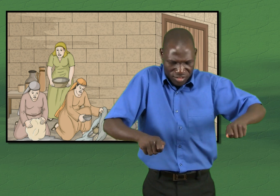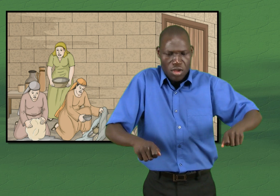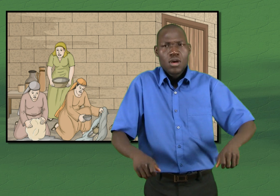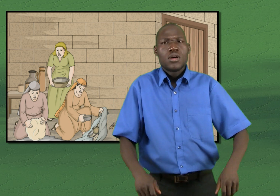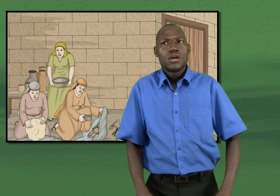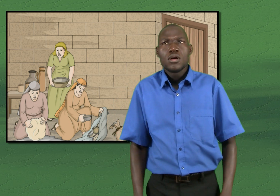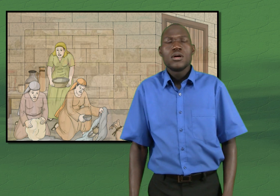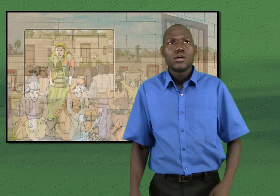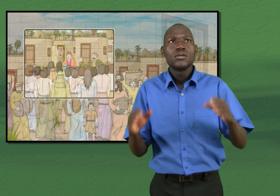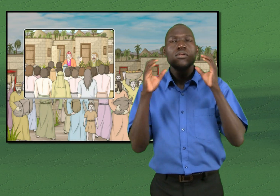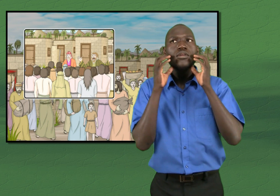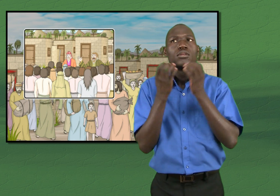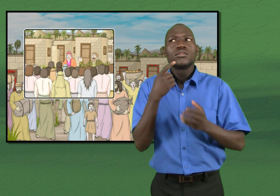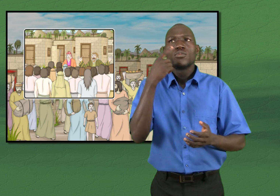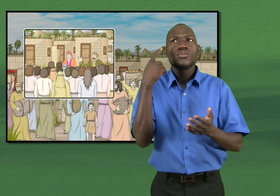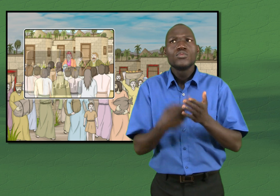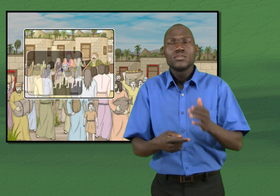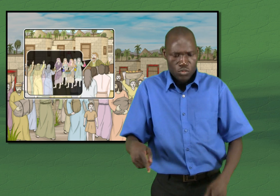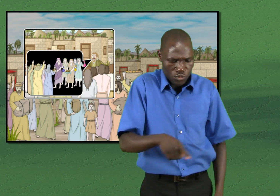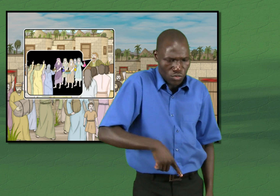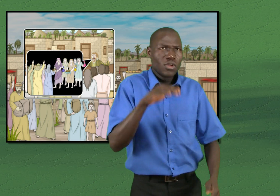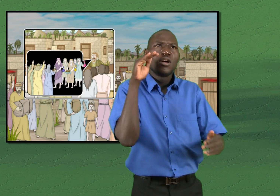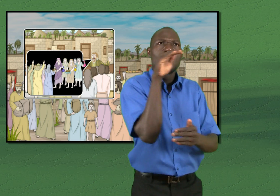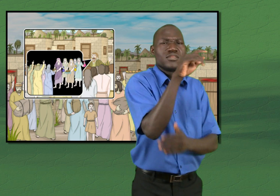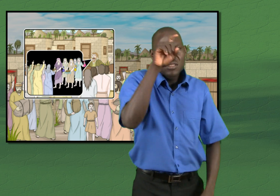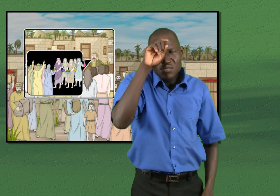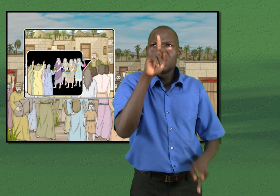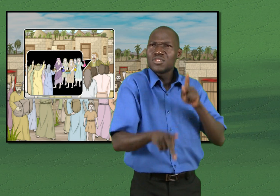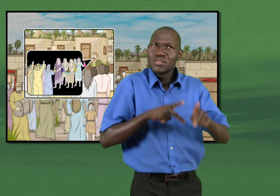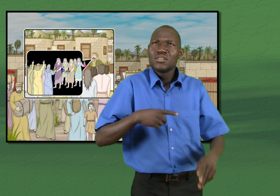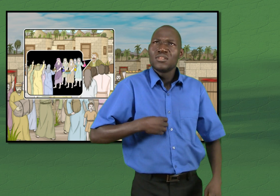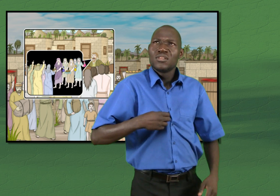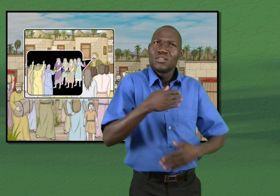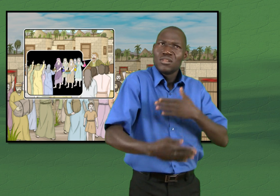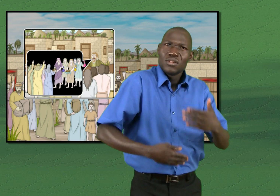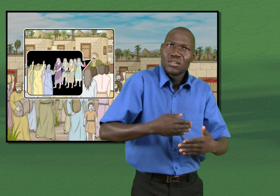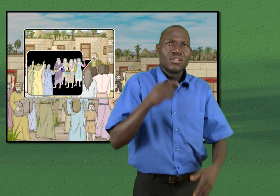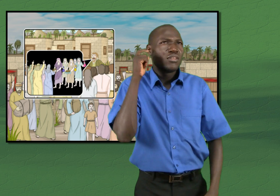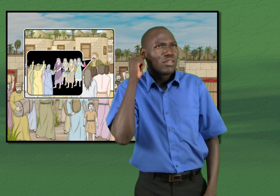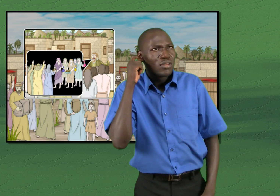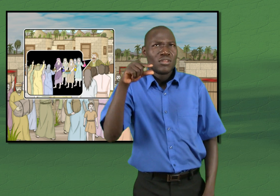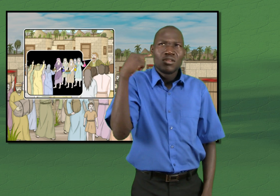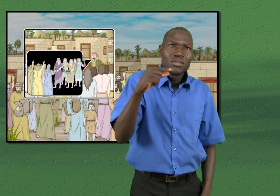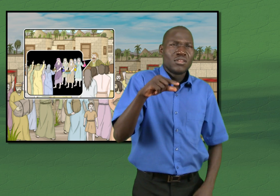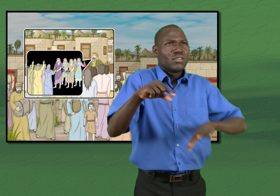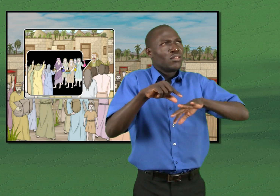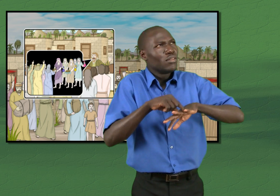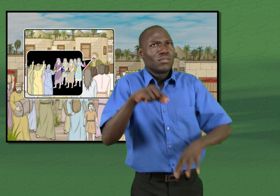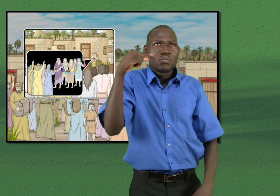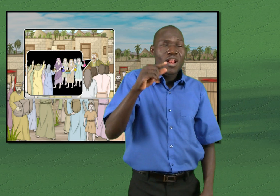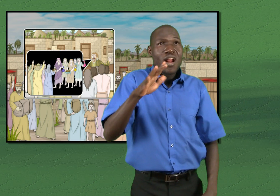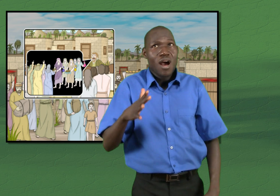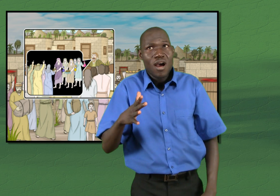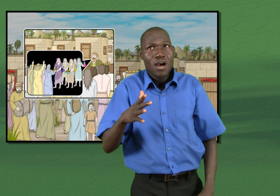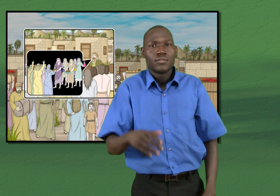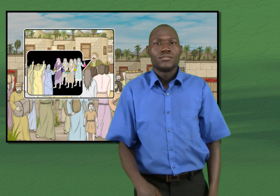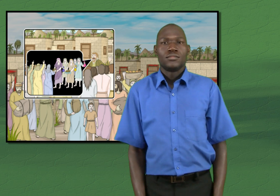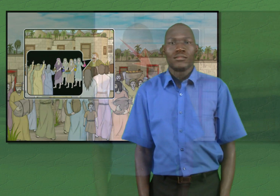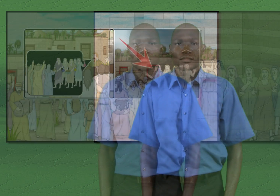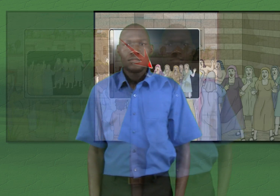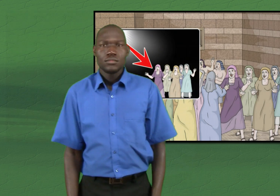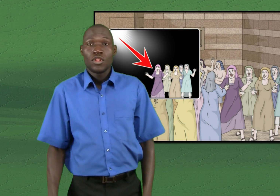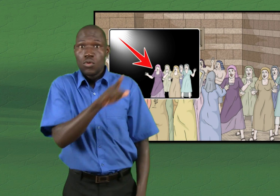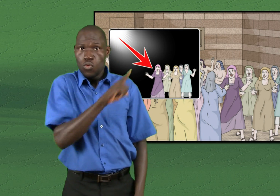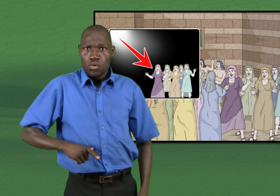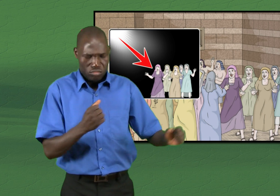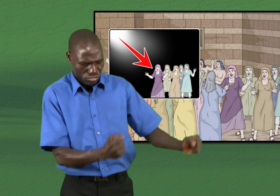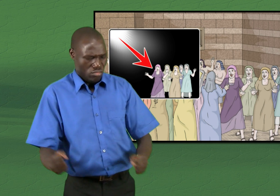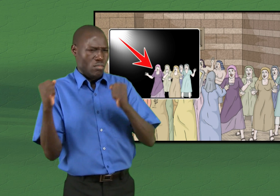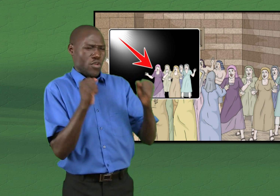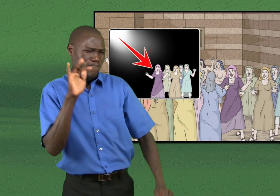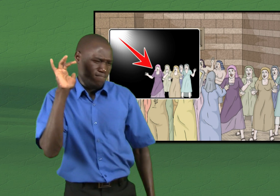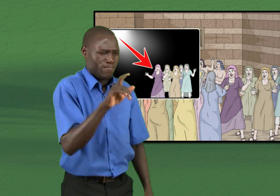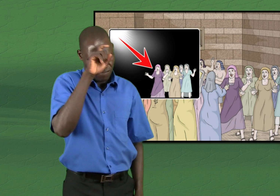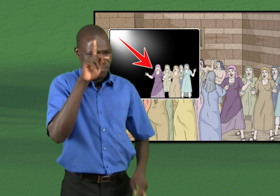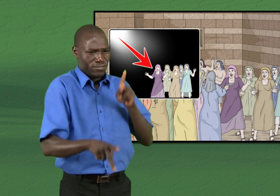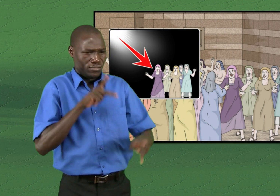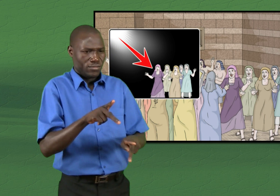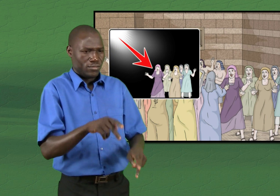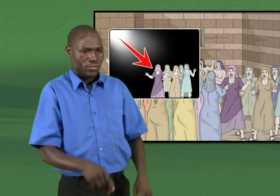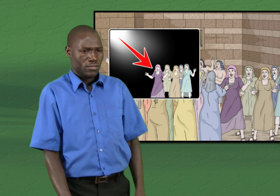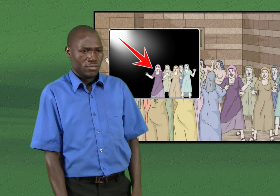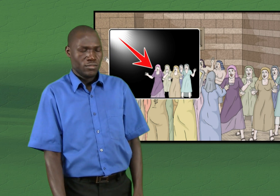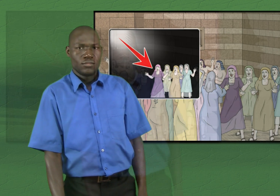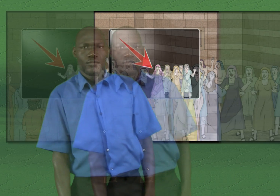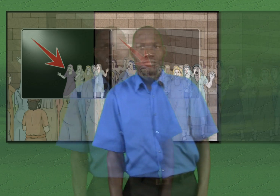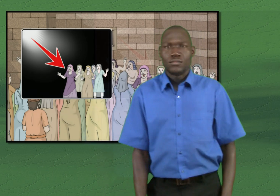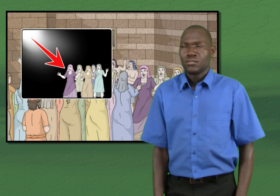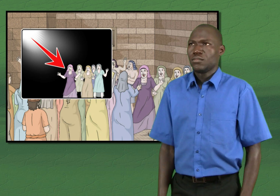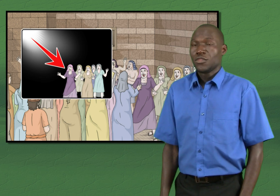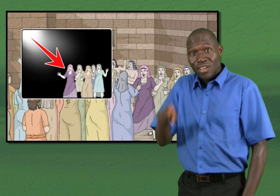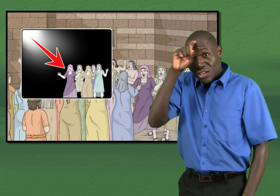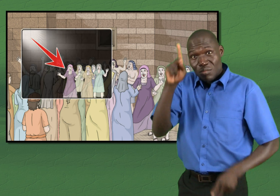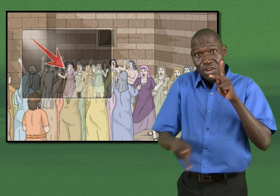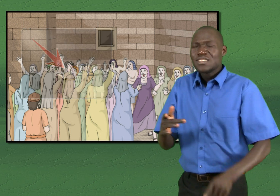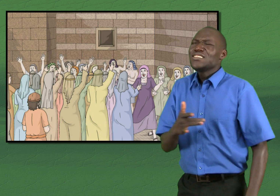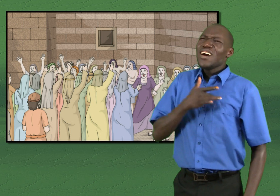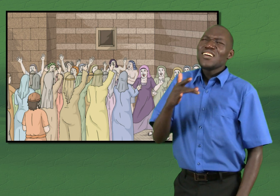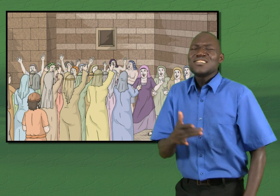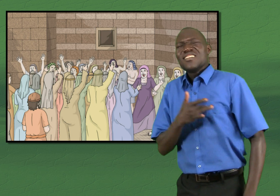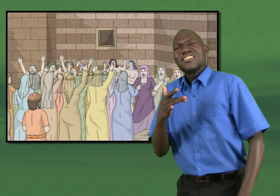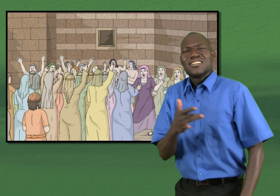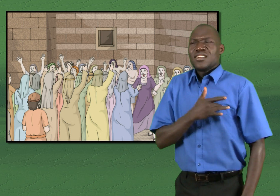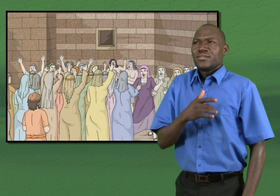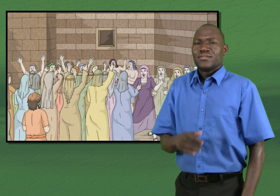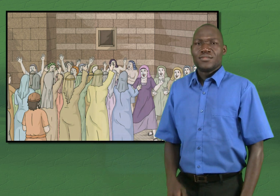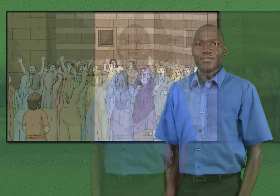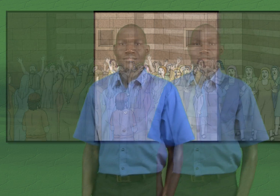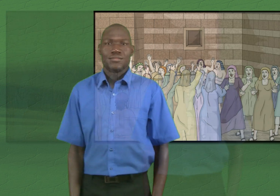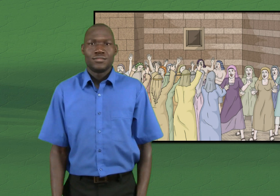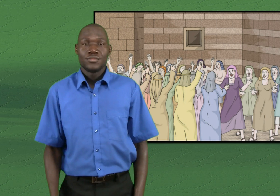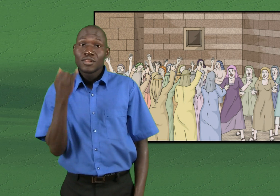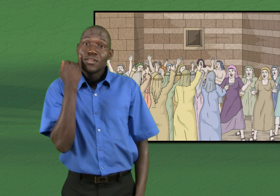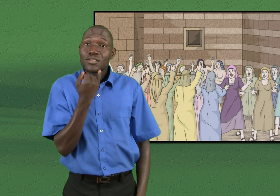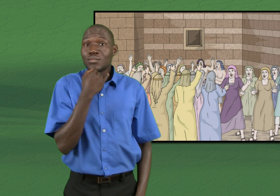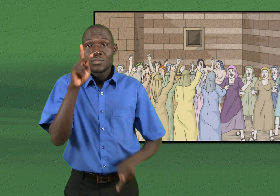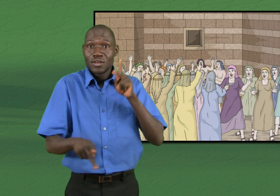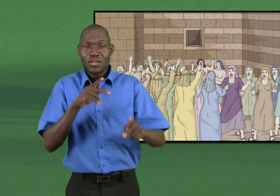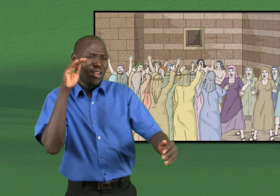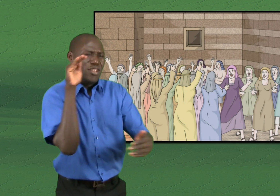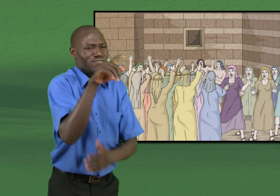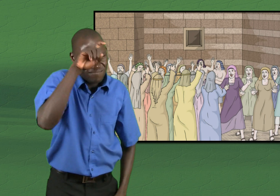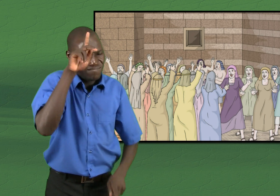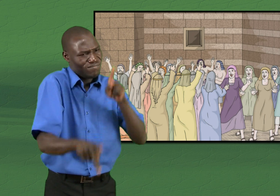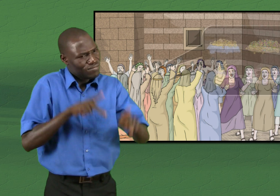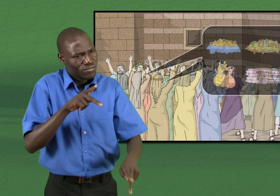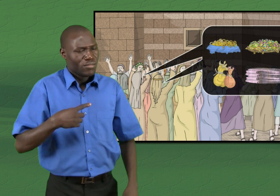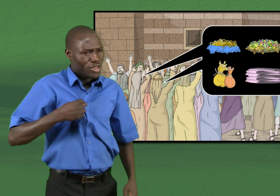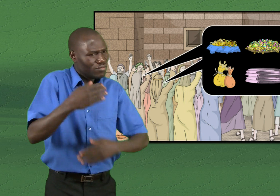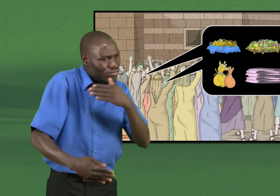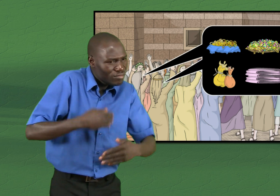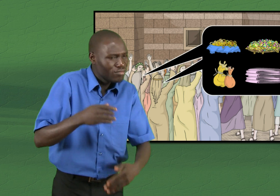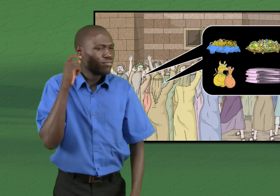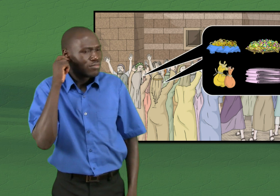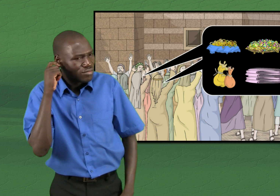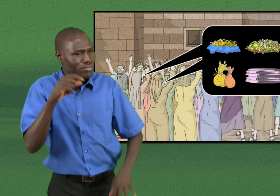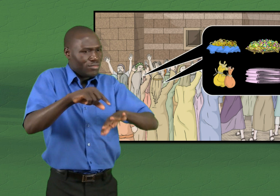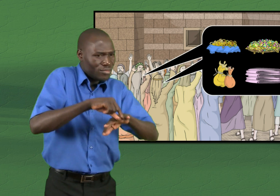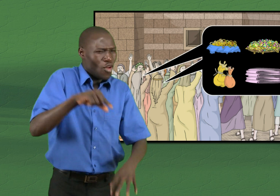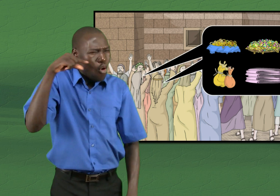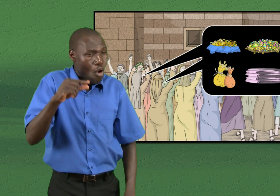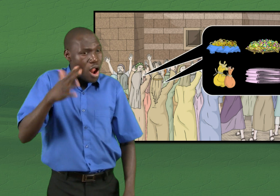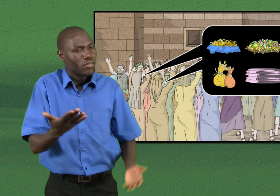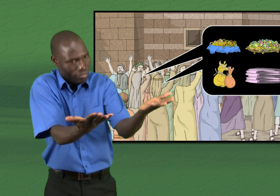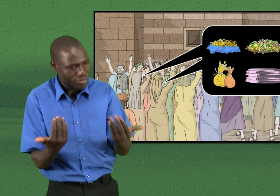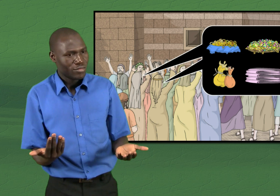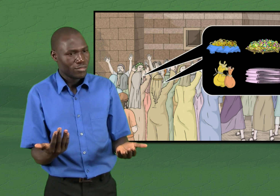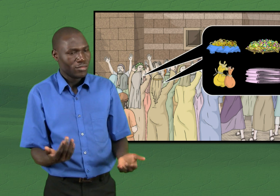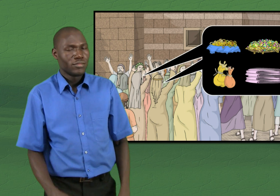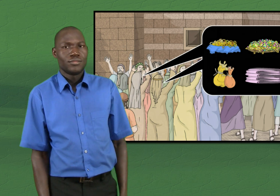Furthermore, the Israelites acted on Moses’ word and asked the Egyptians for articles of silver and gold, and for clothing.